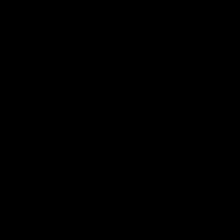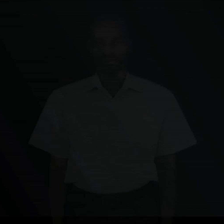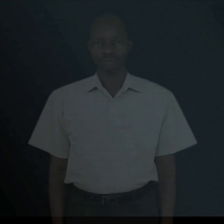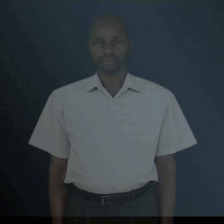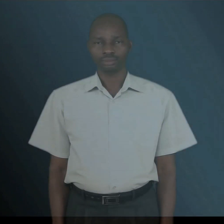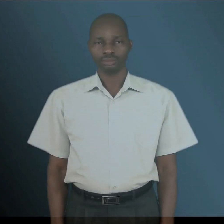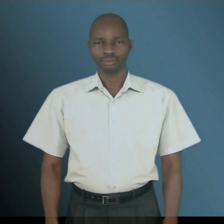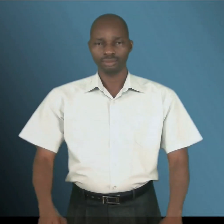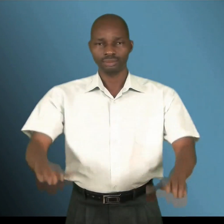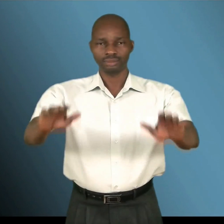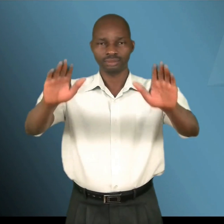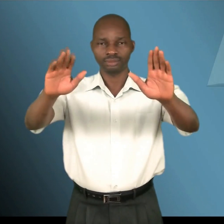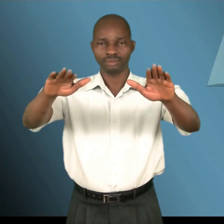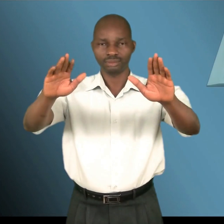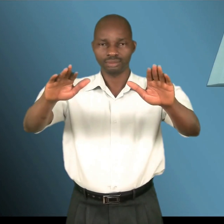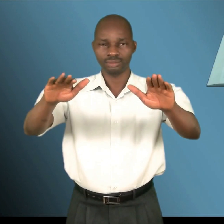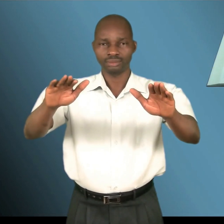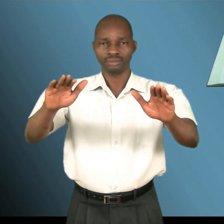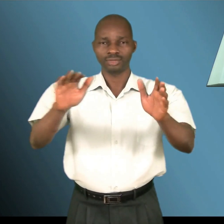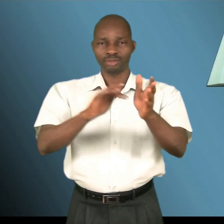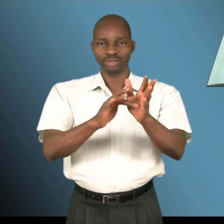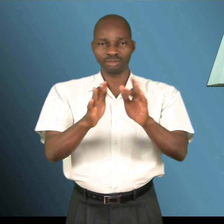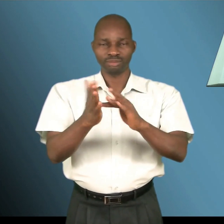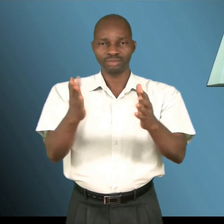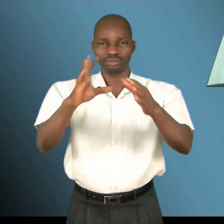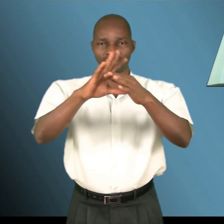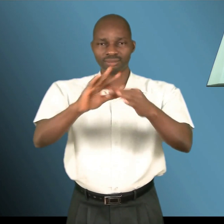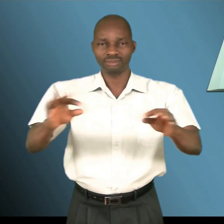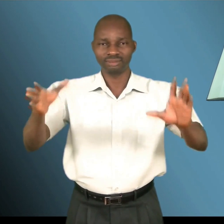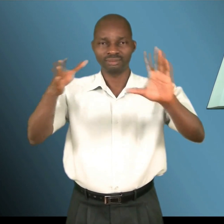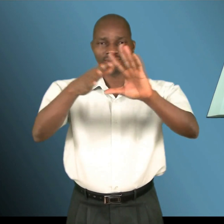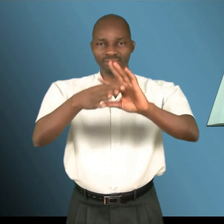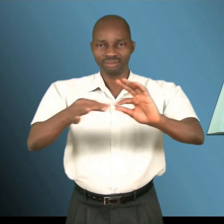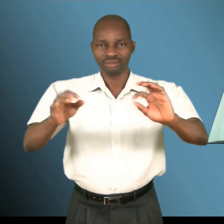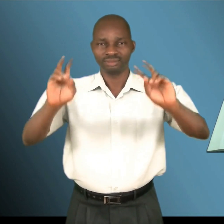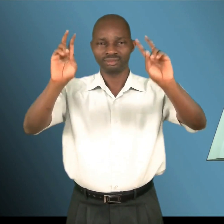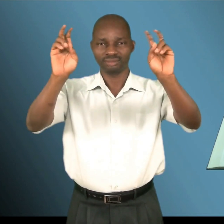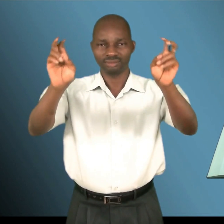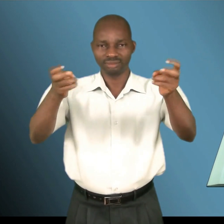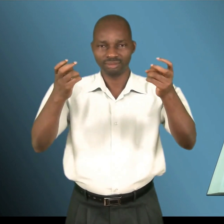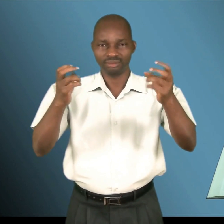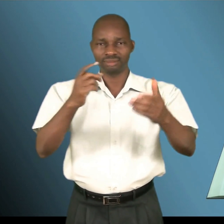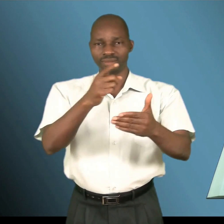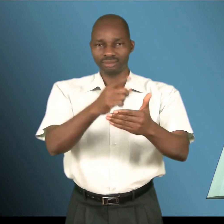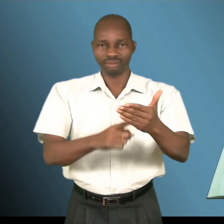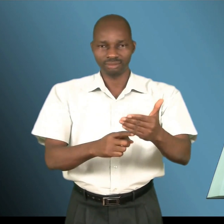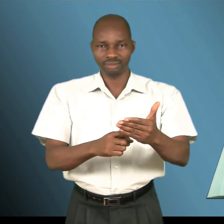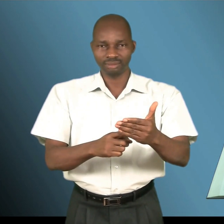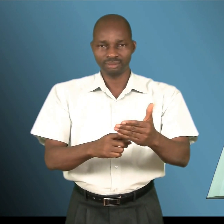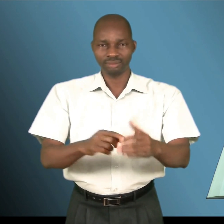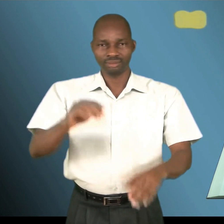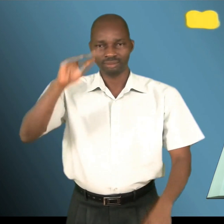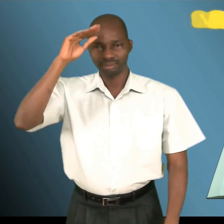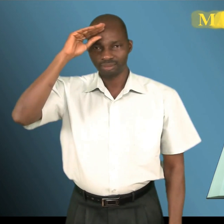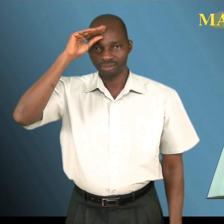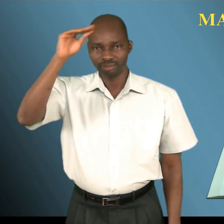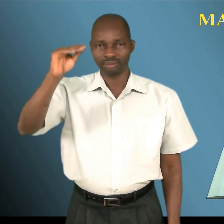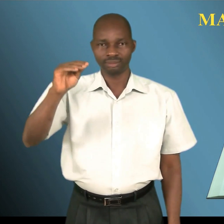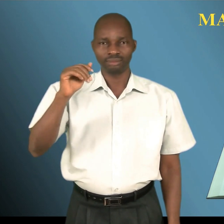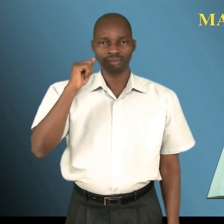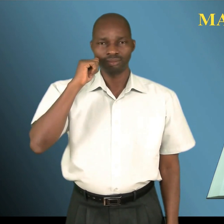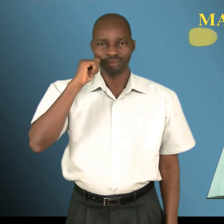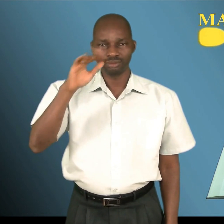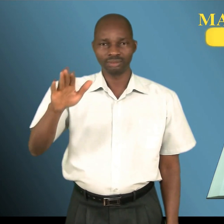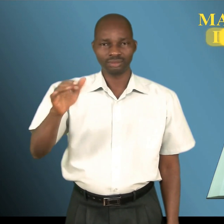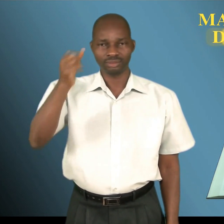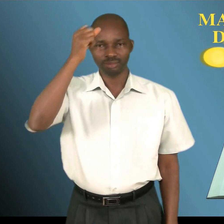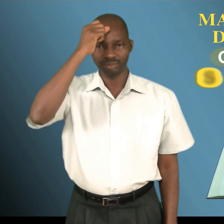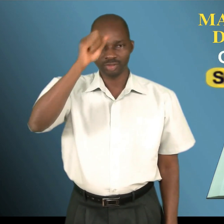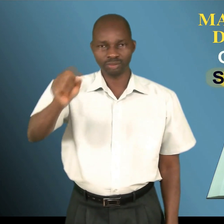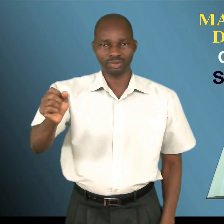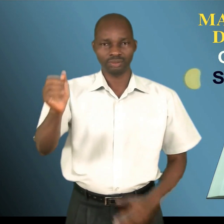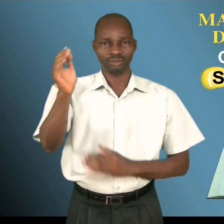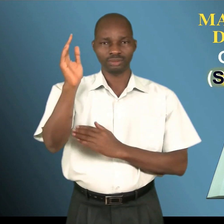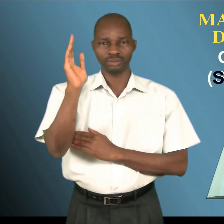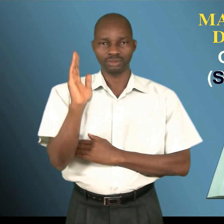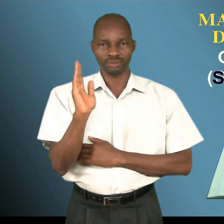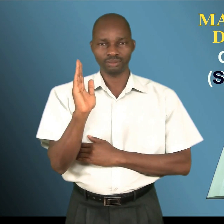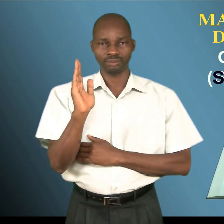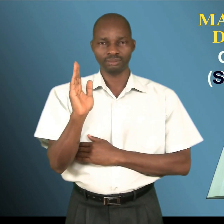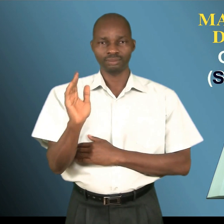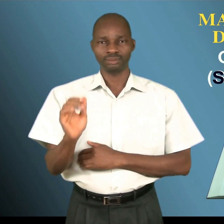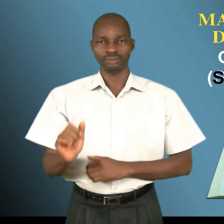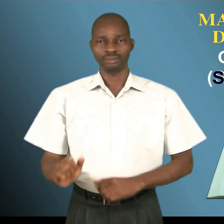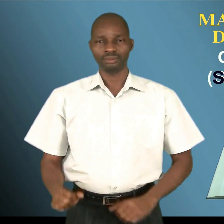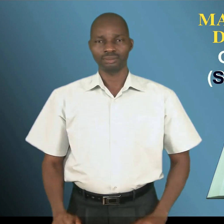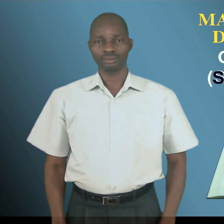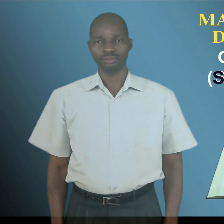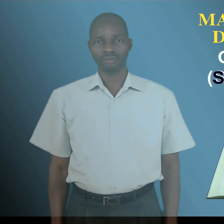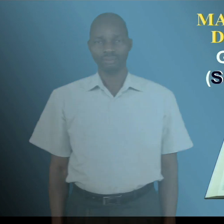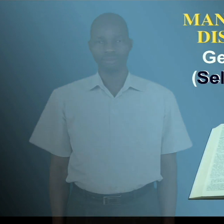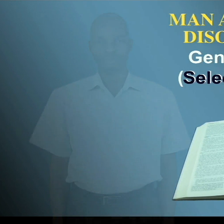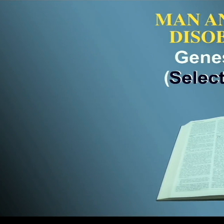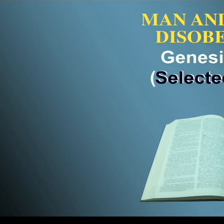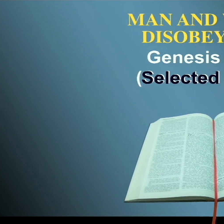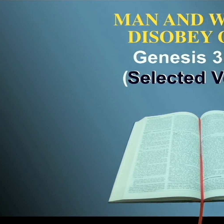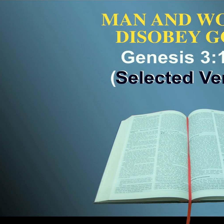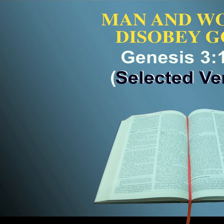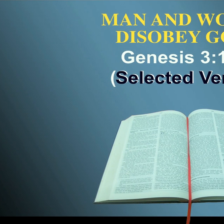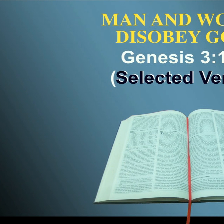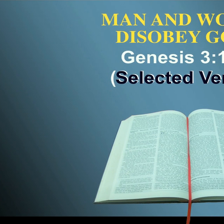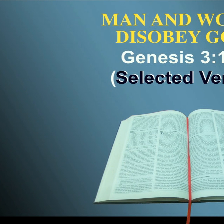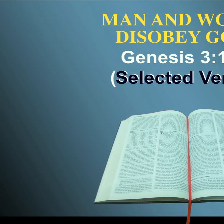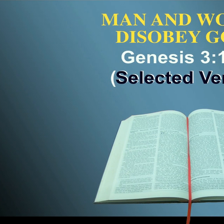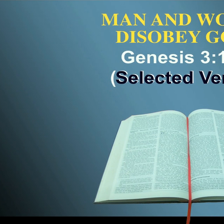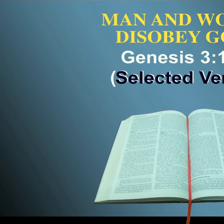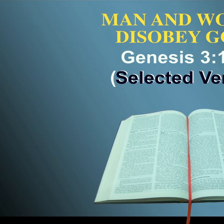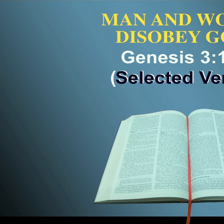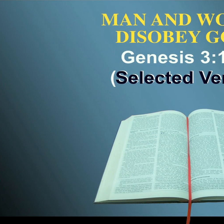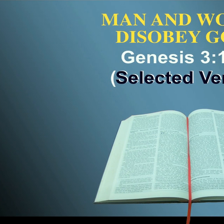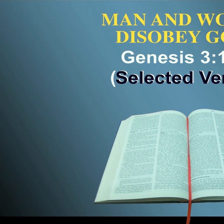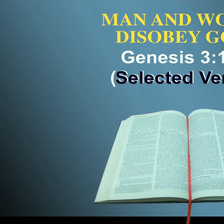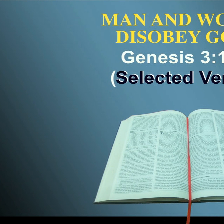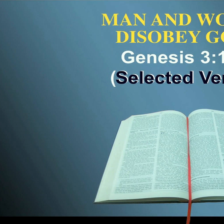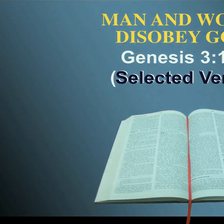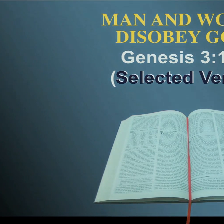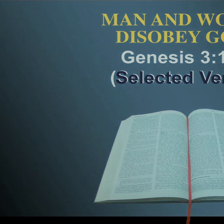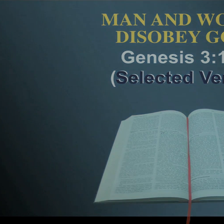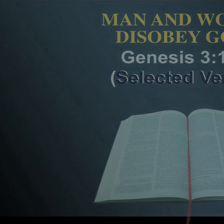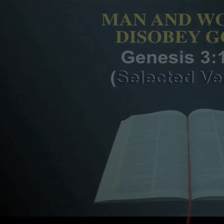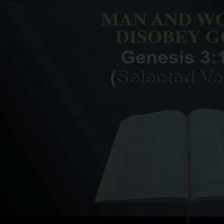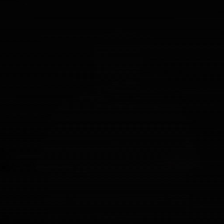Man and woman disobey God